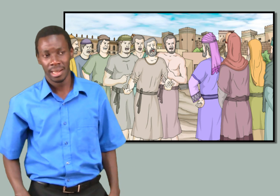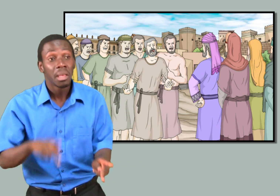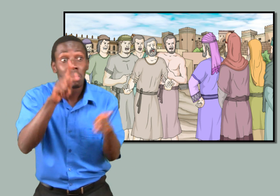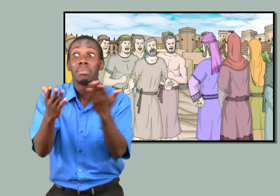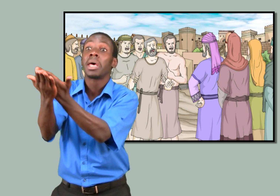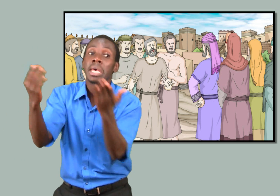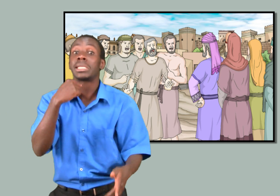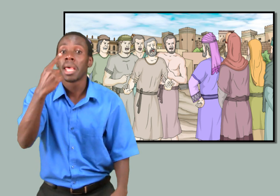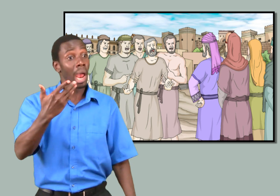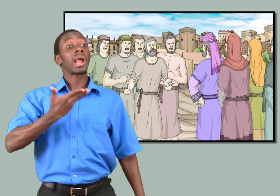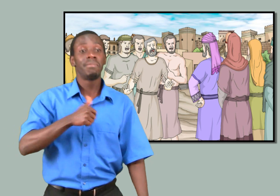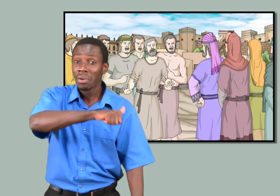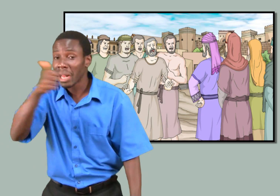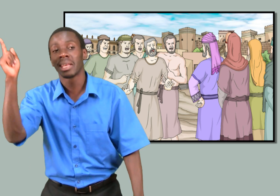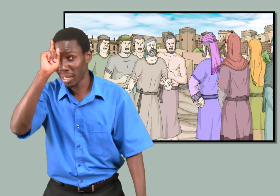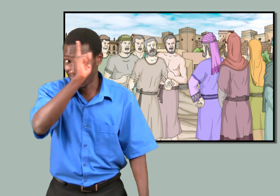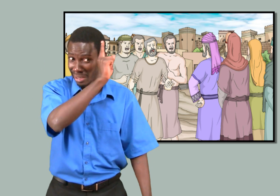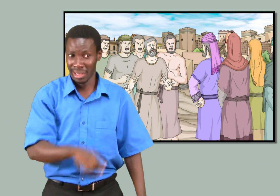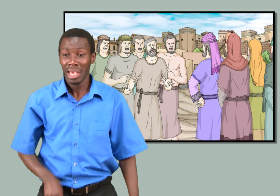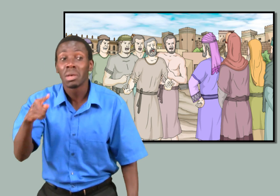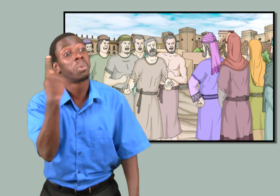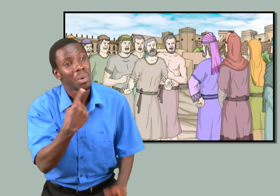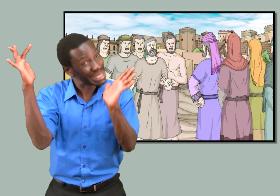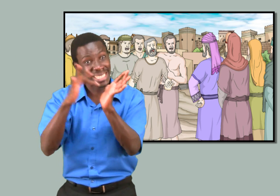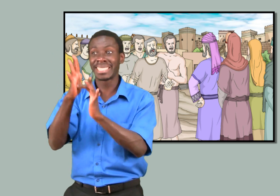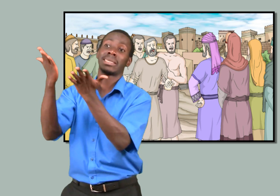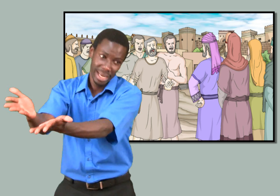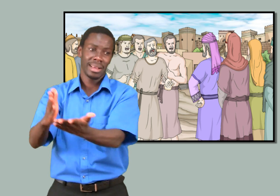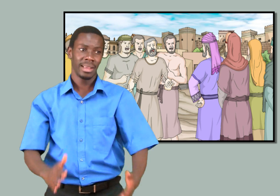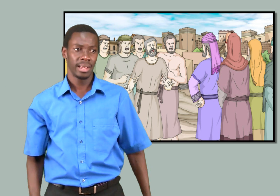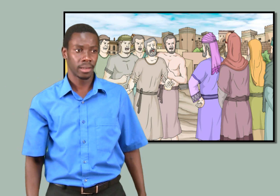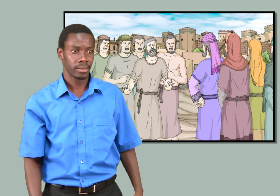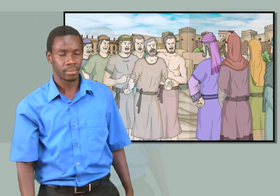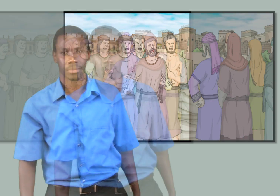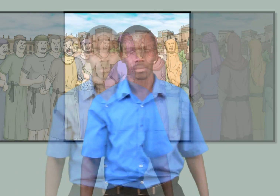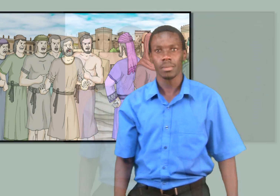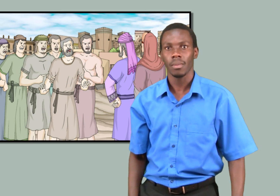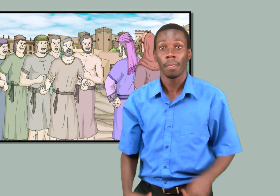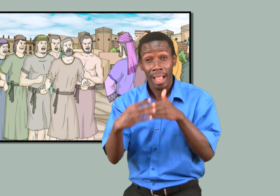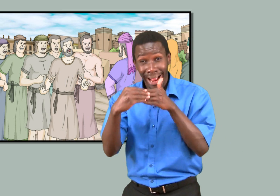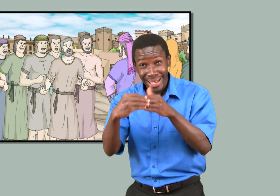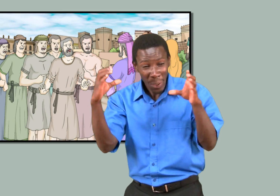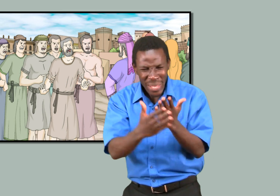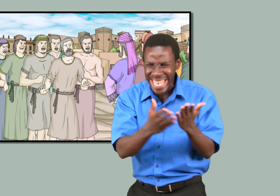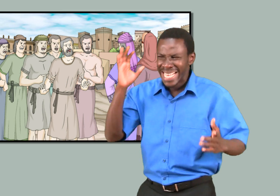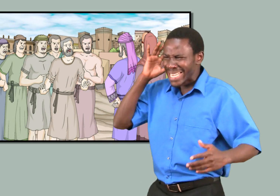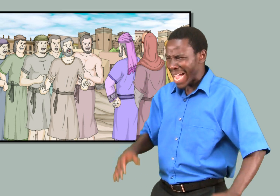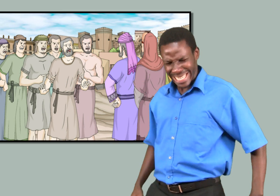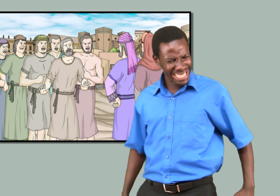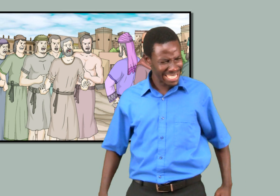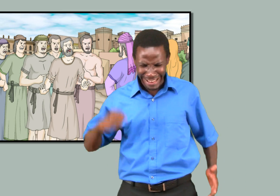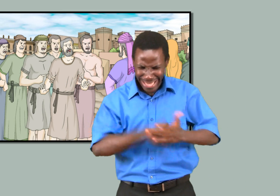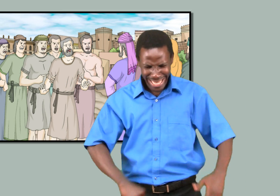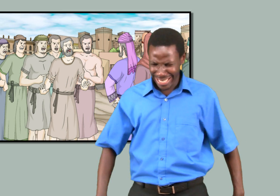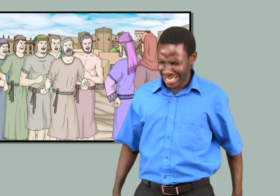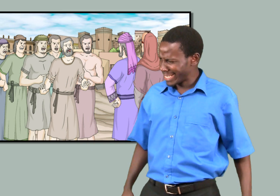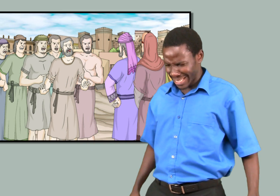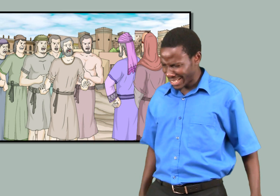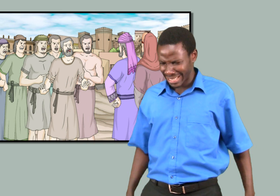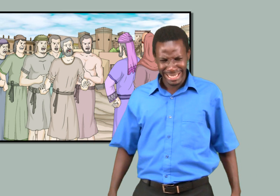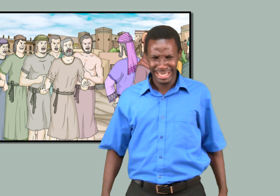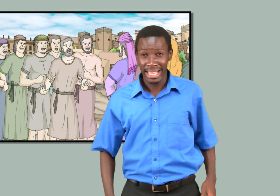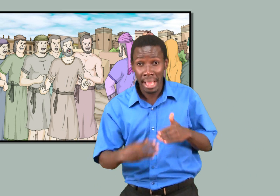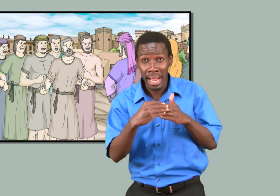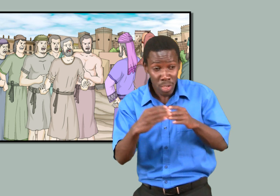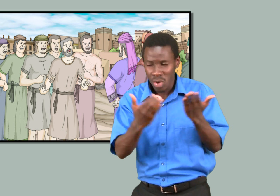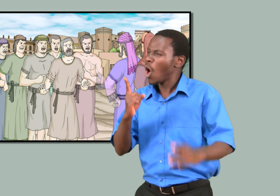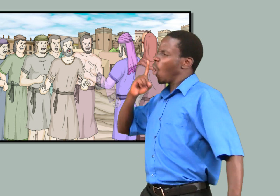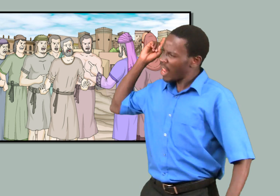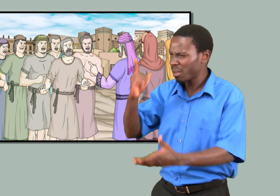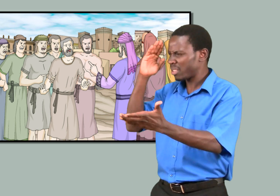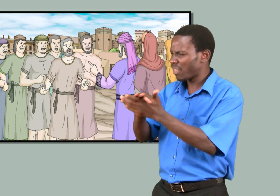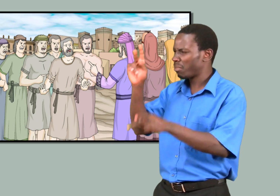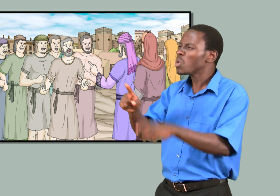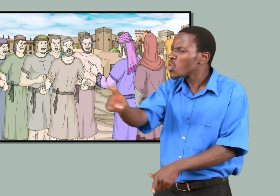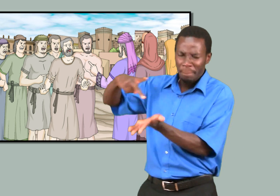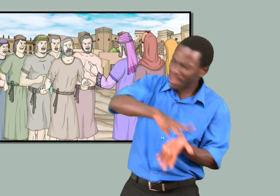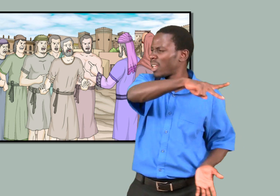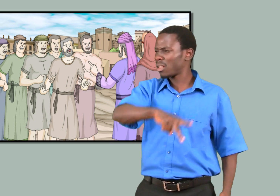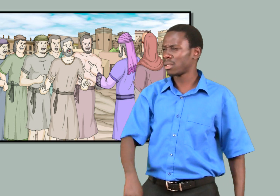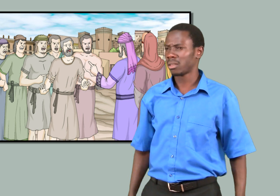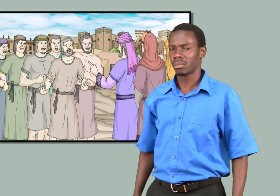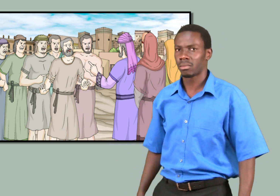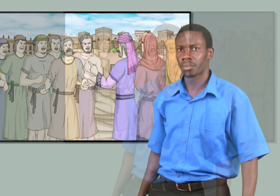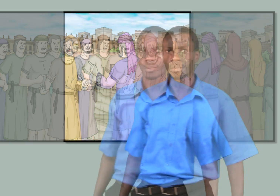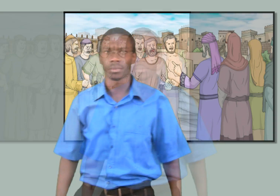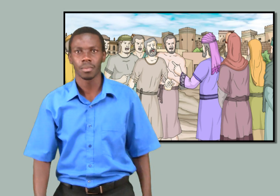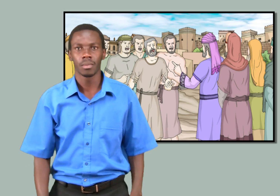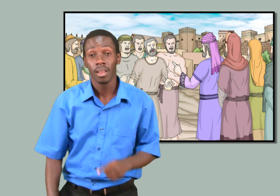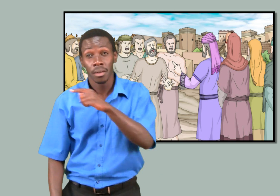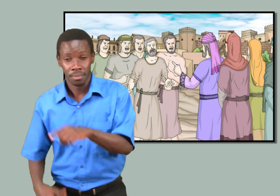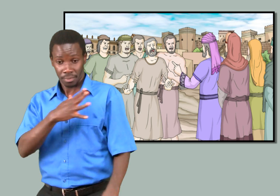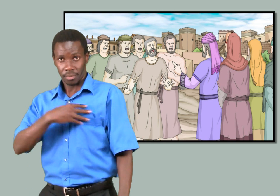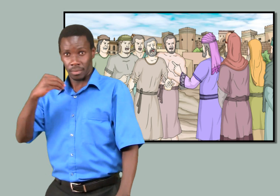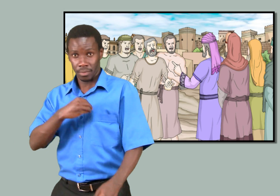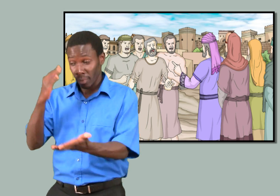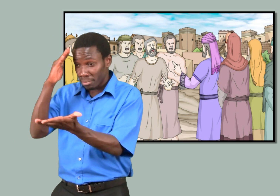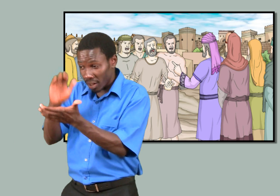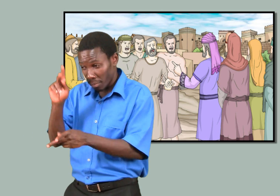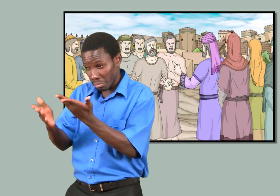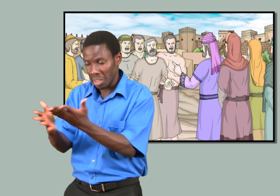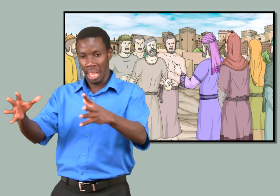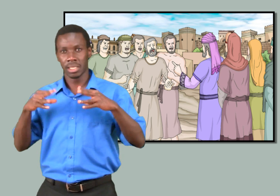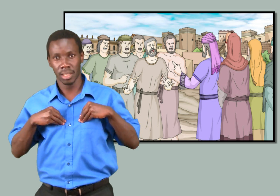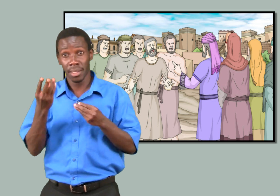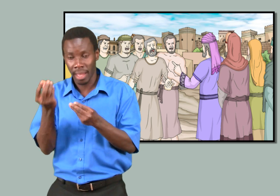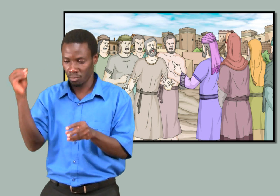They are all defying Caesar’s decrees, saying that there is another king, named Jesus!”